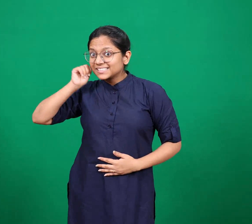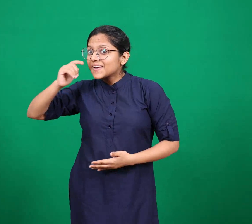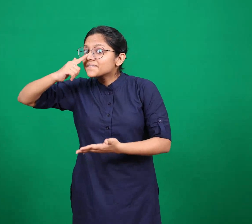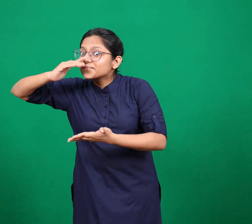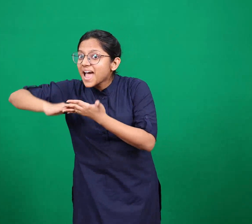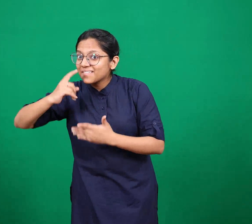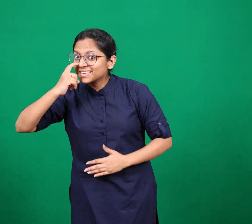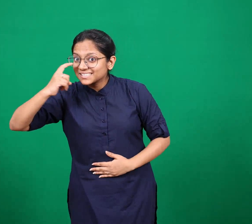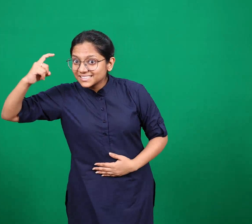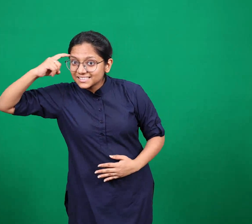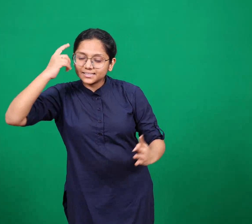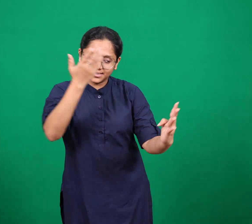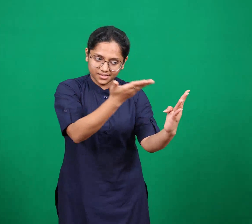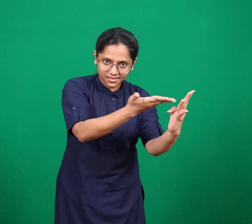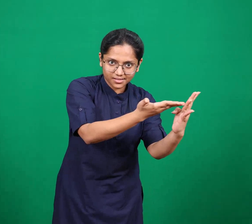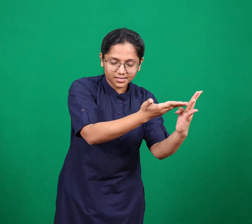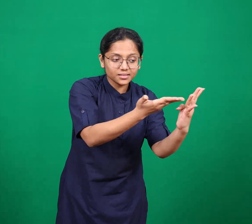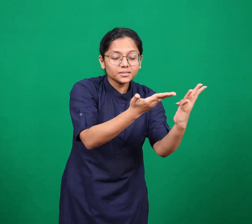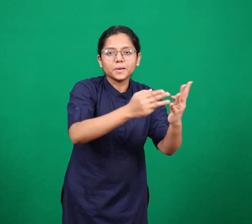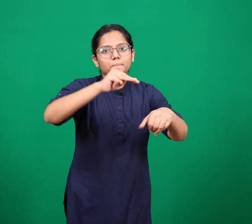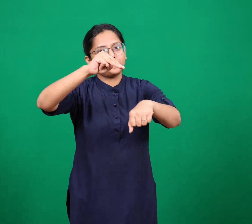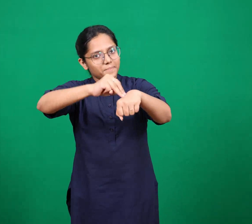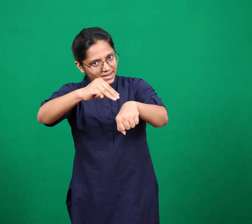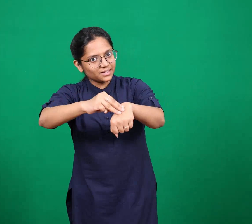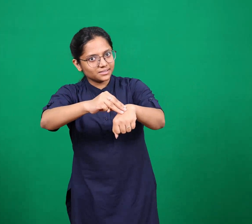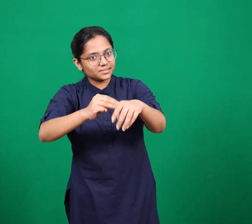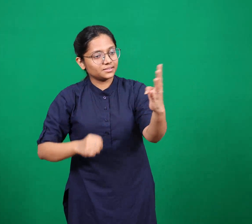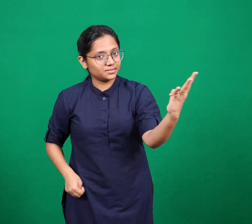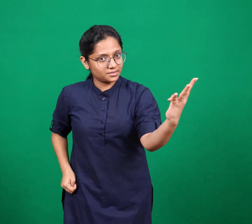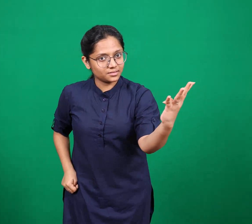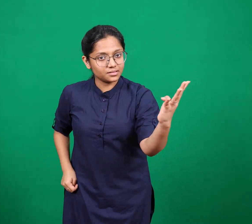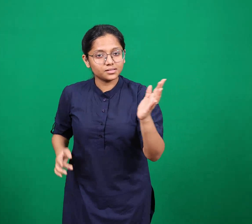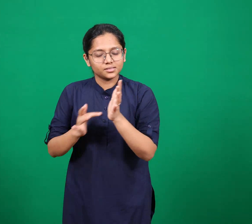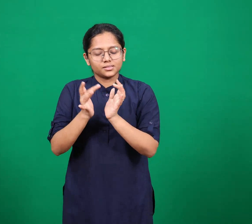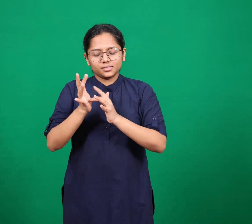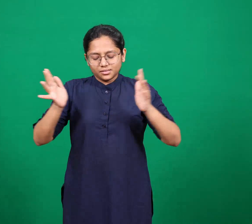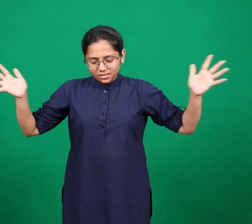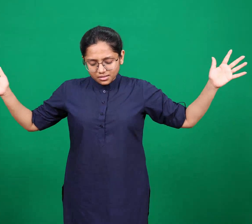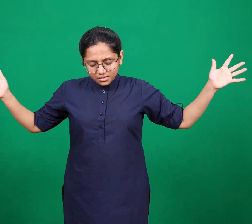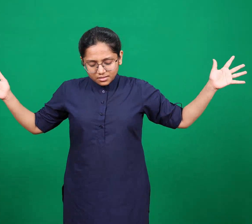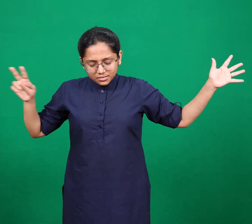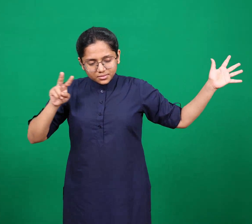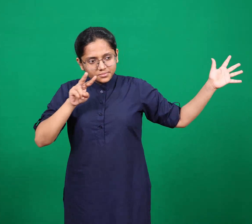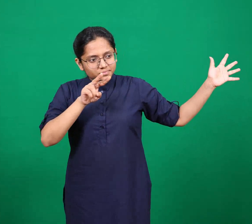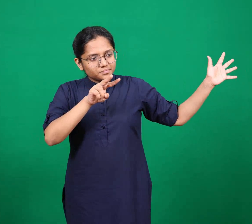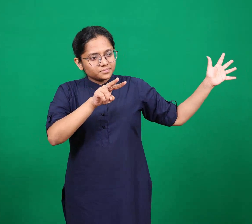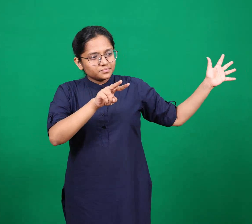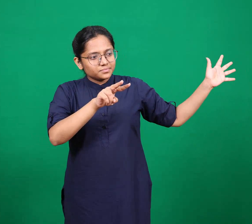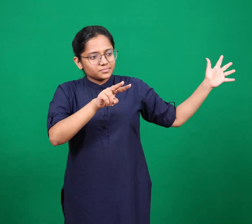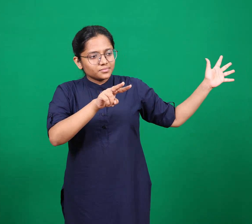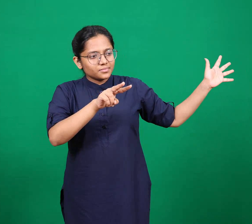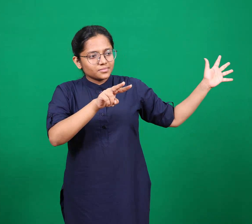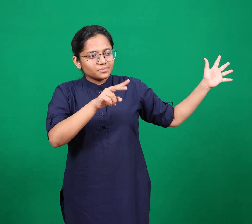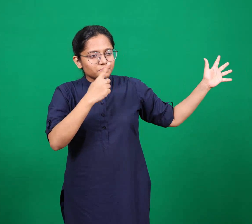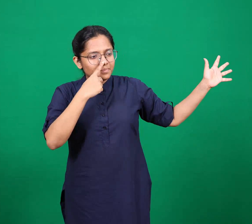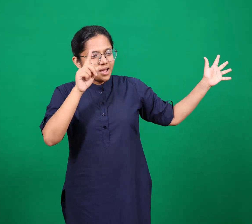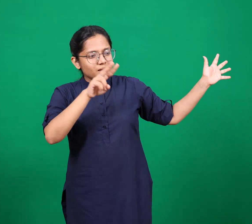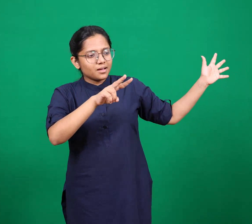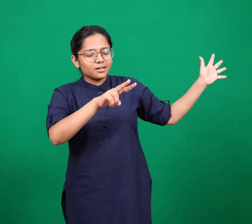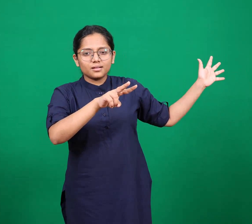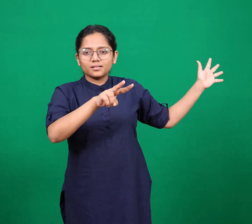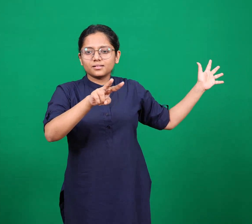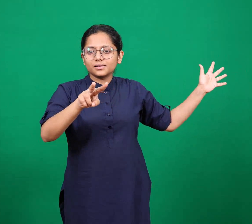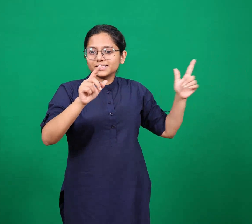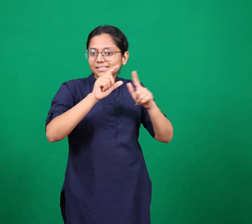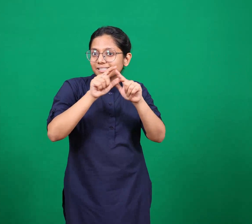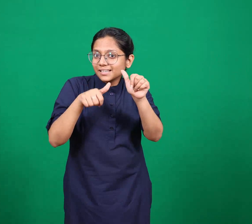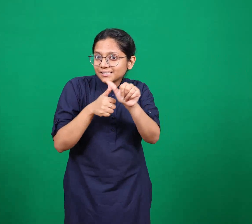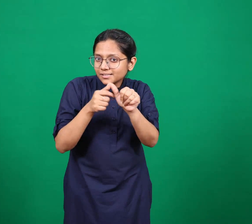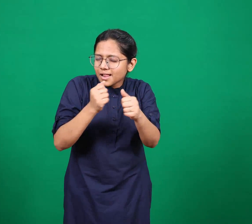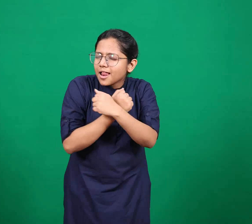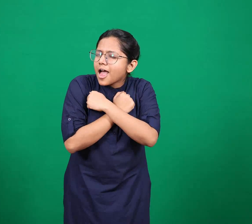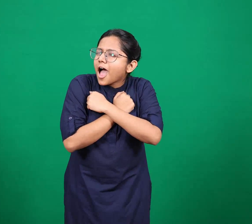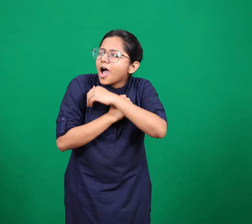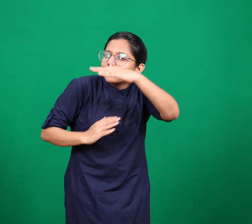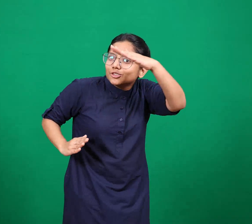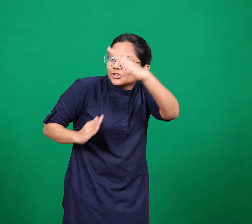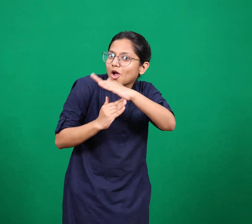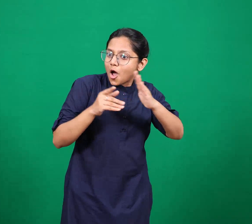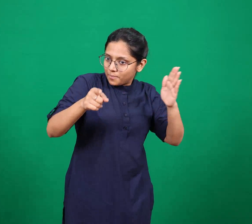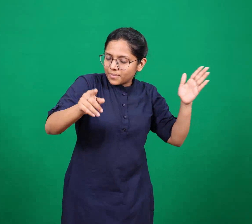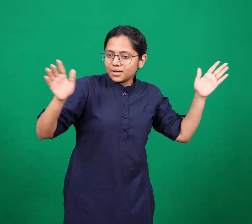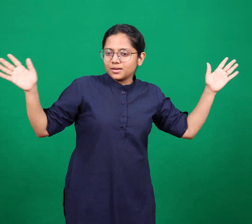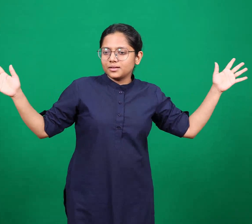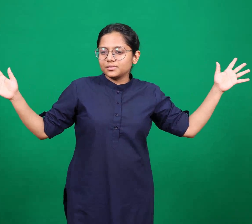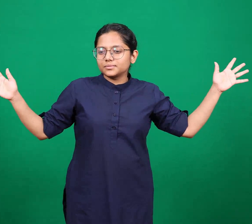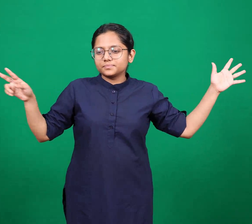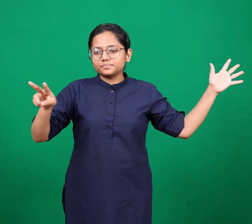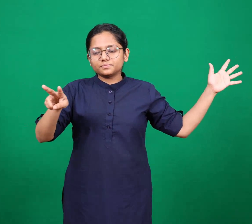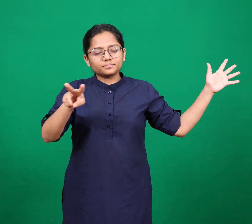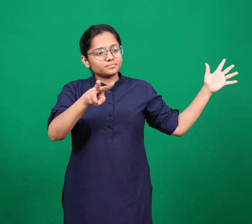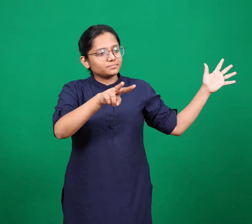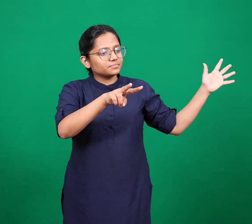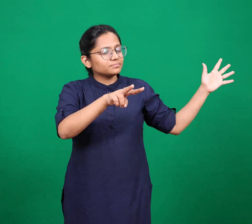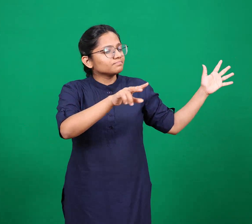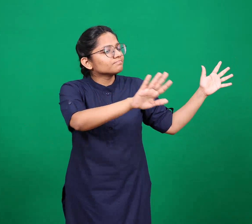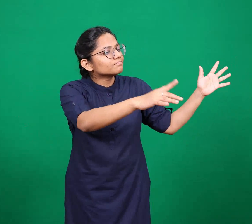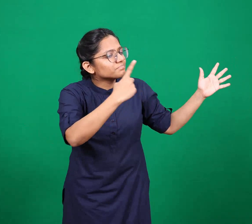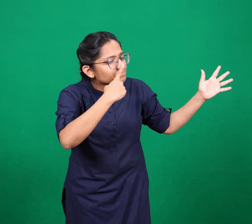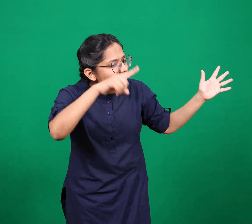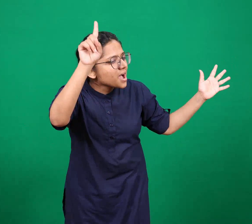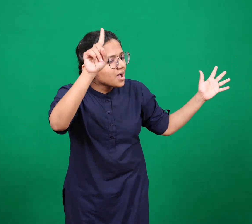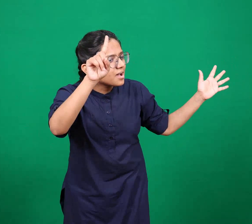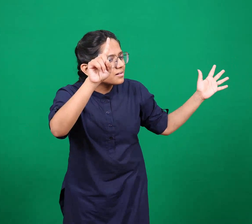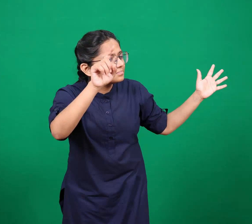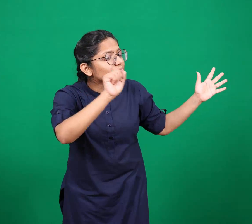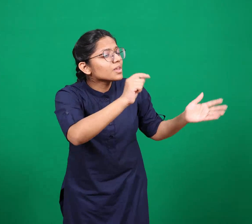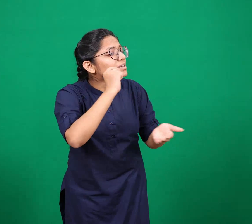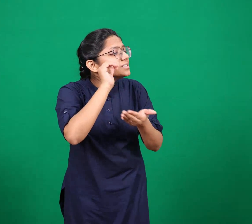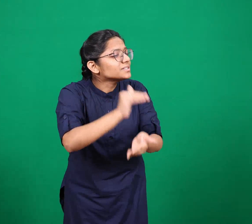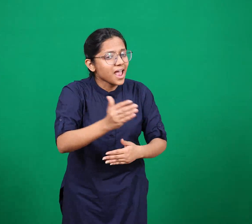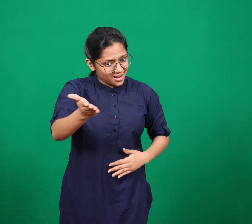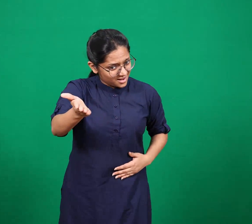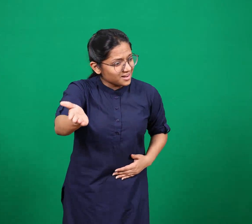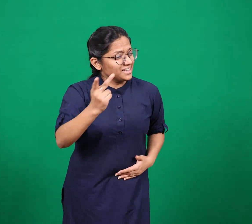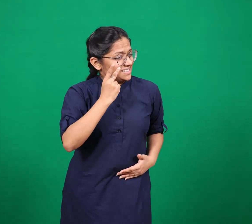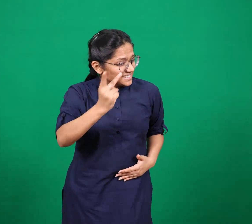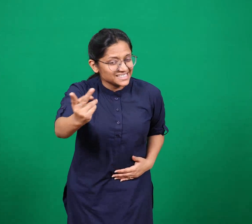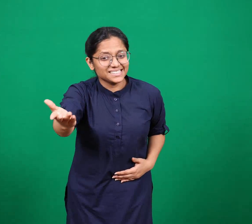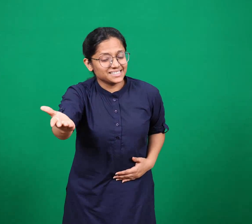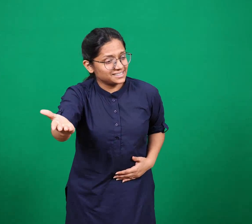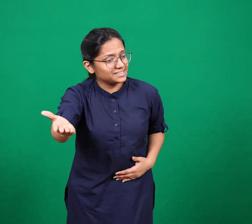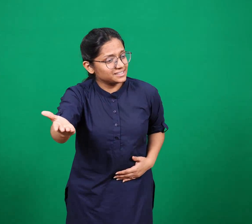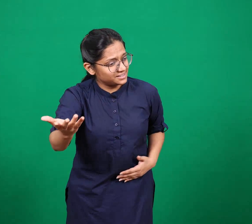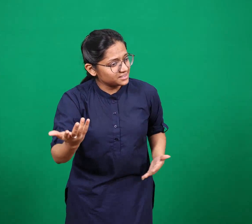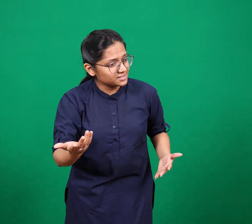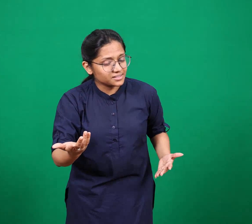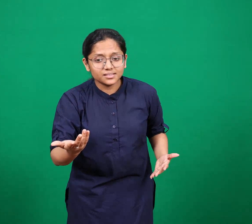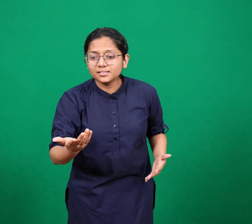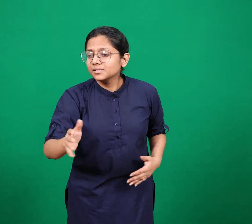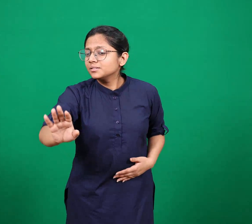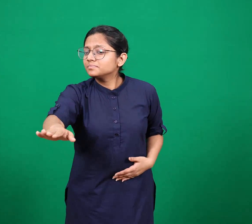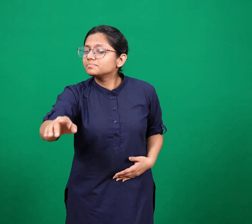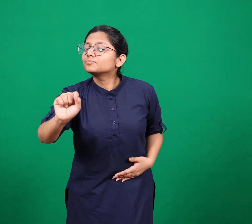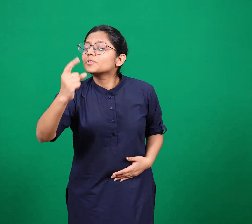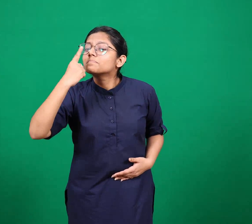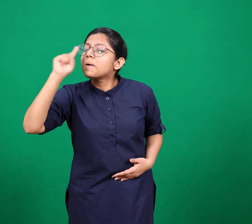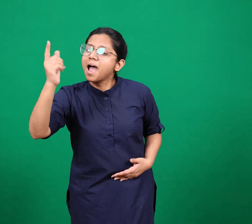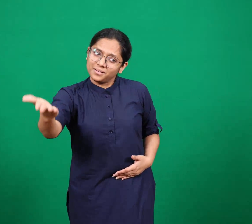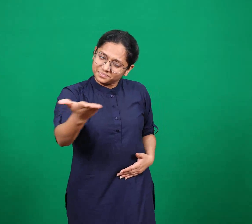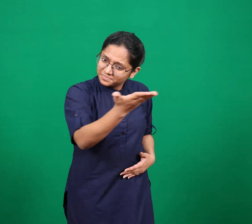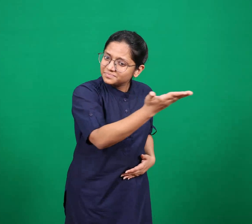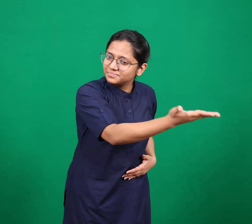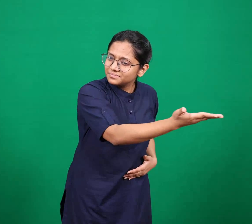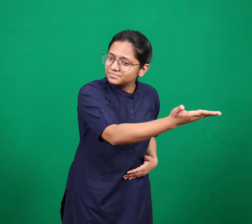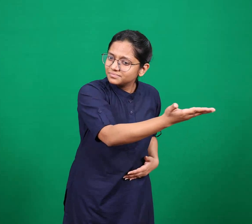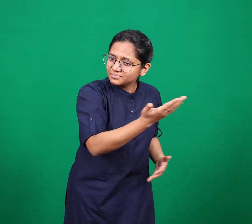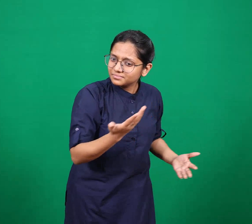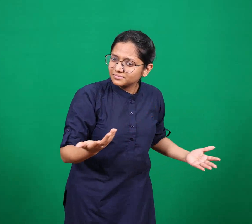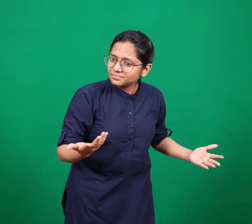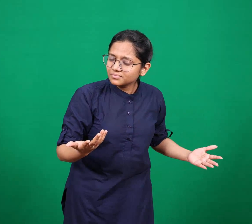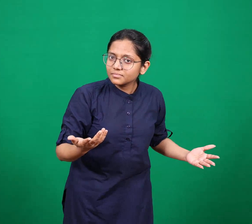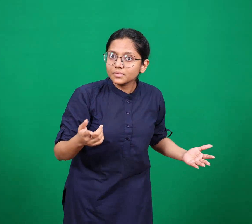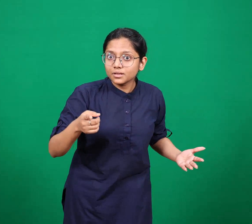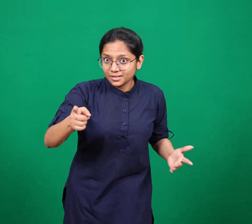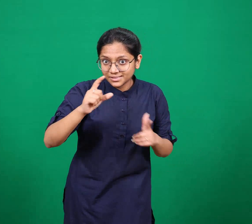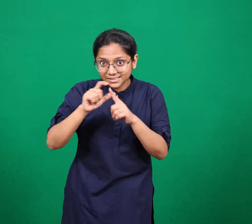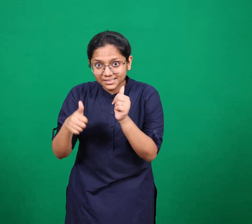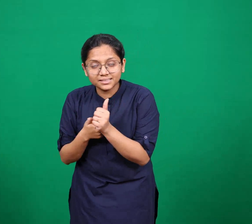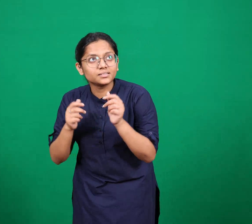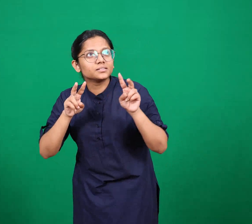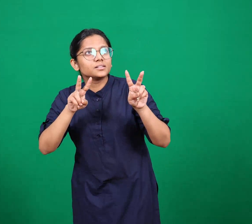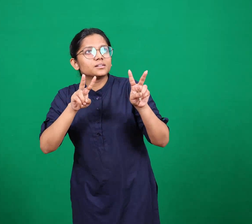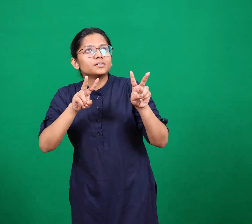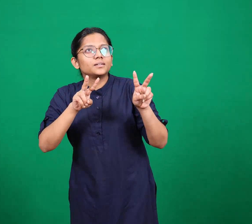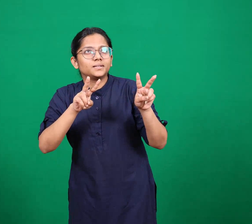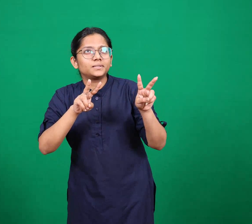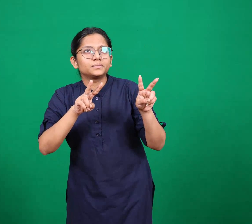When Jesus saw His mother and the disciple whom He loved standing nearby, He said to His mother, "Woman, here is your son."